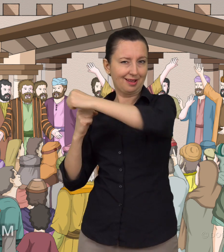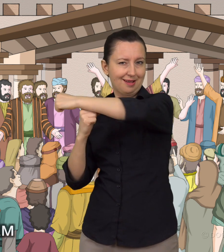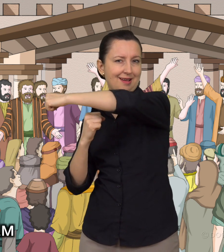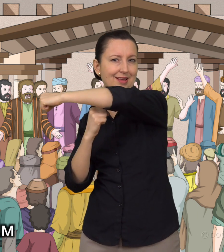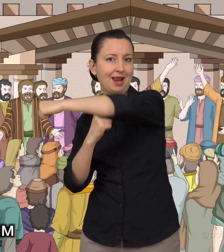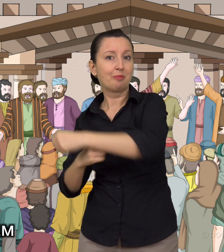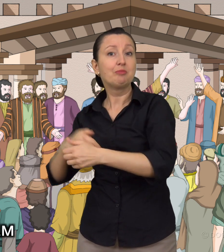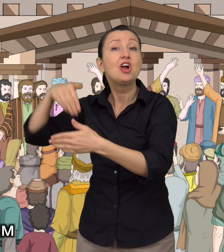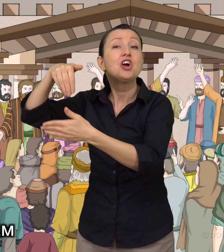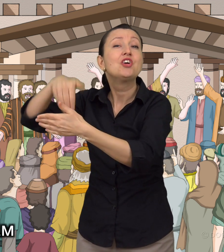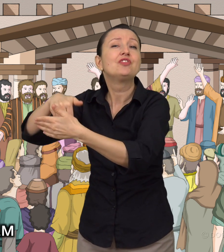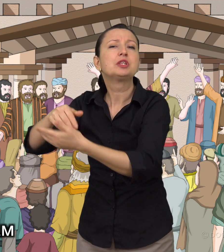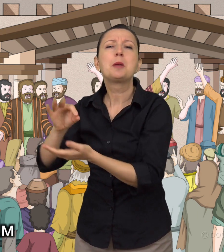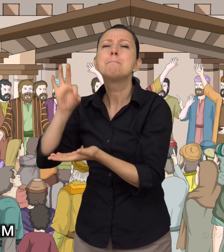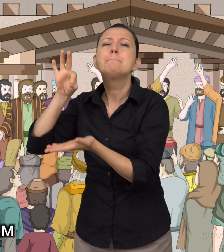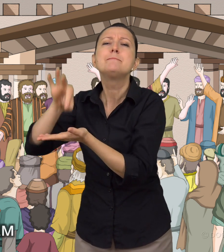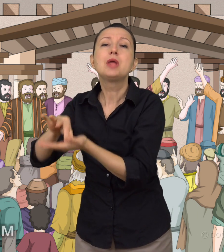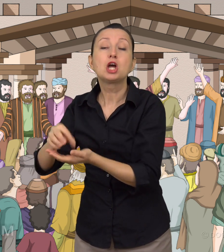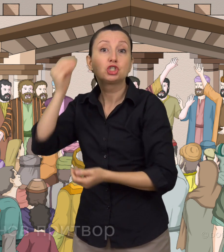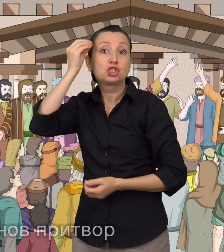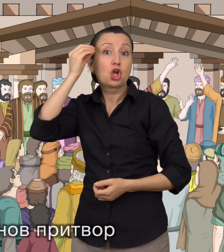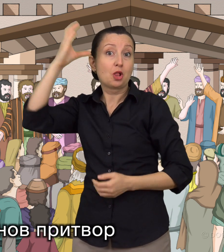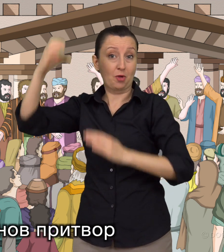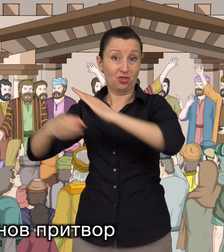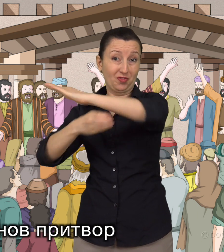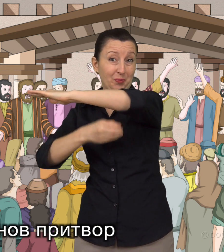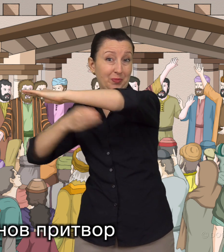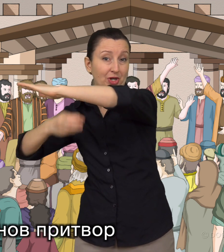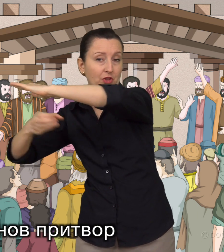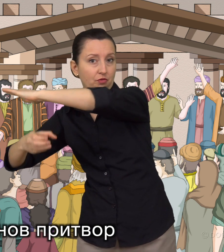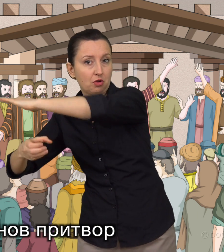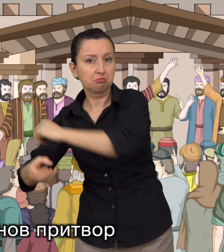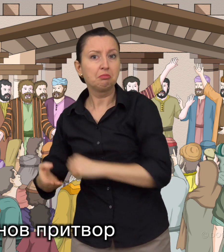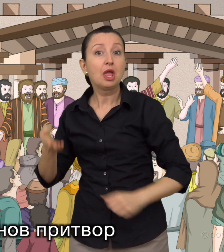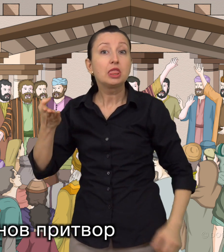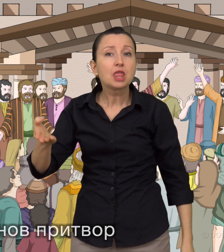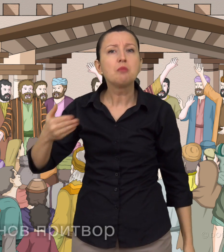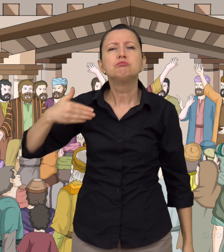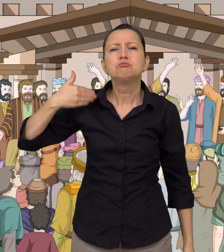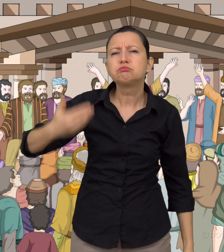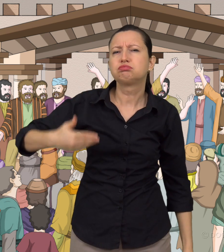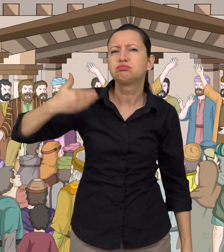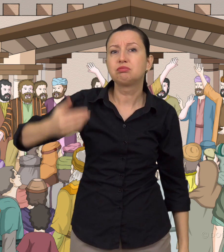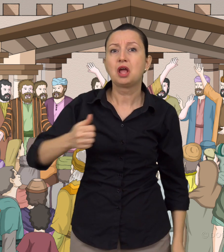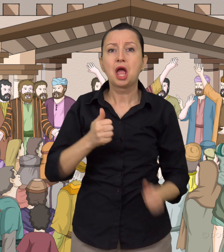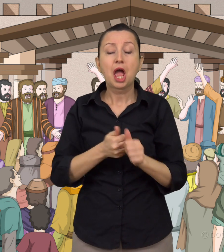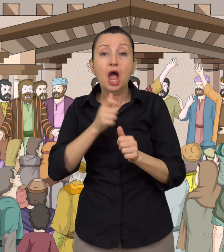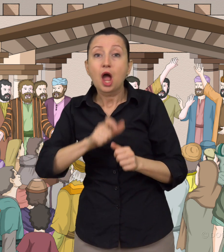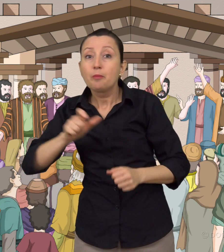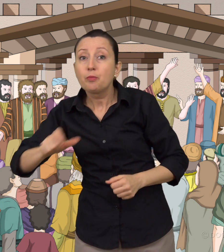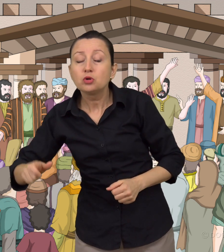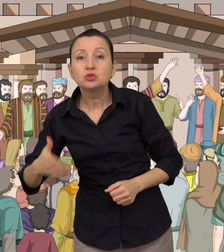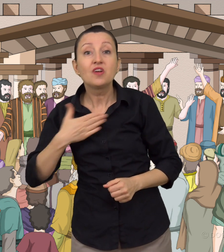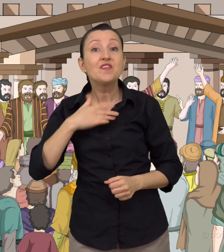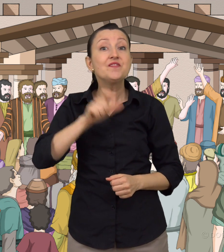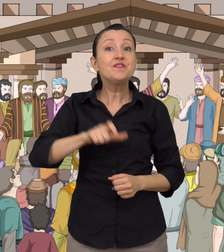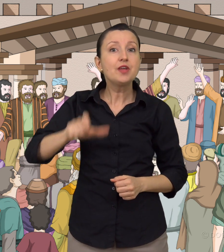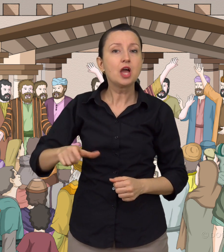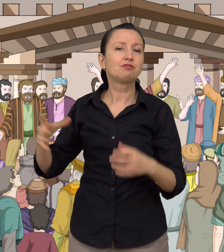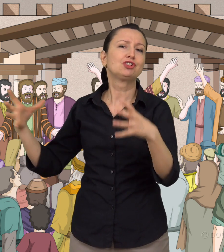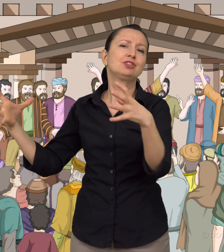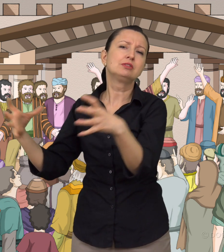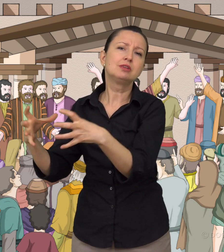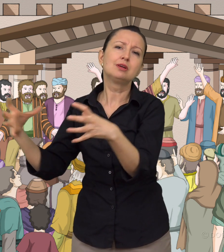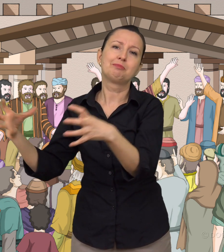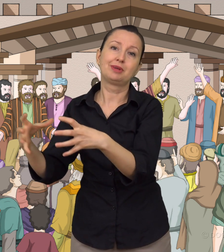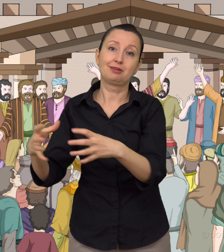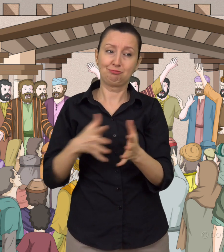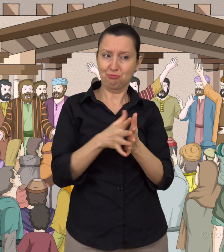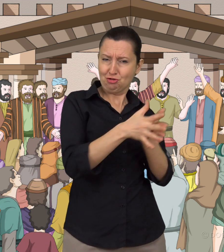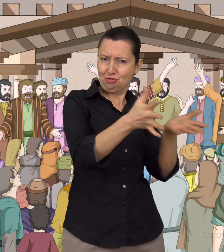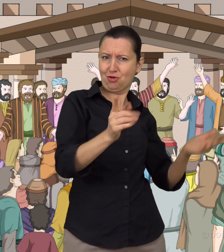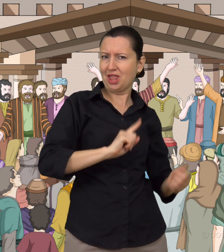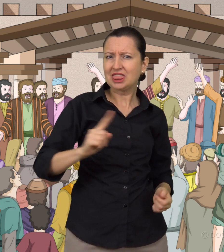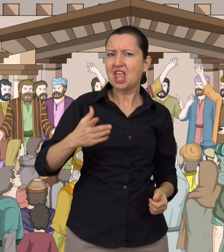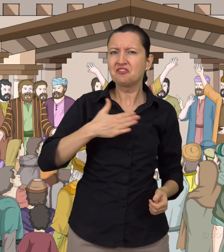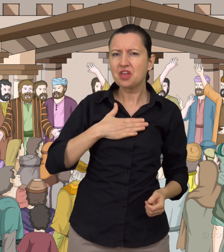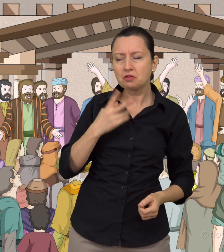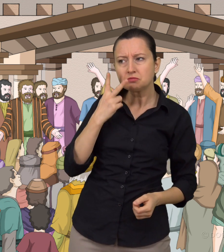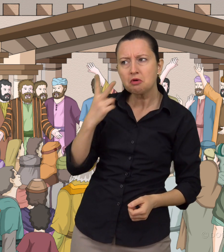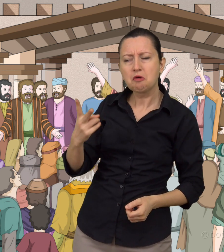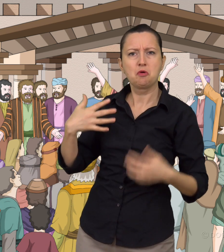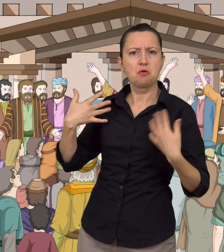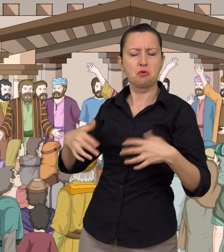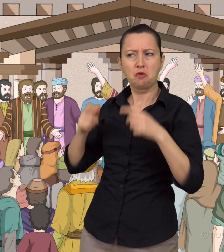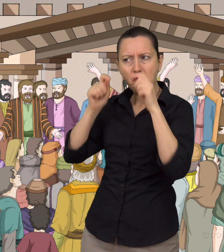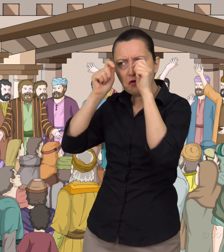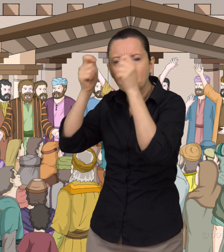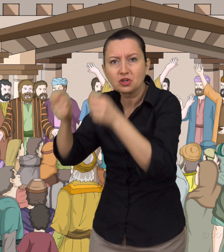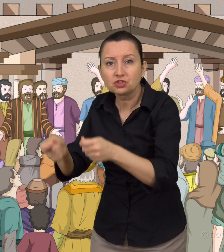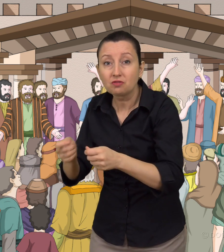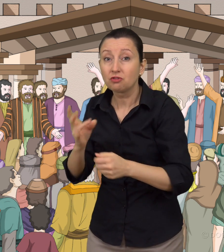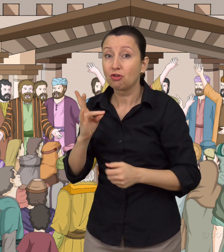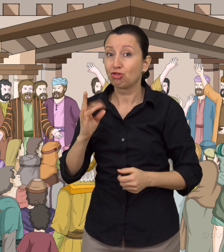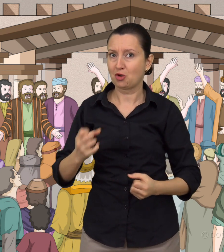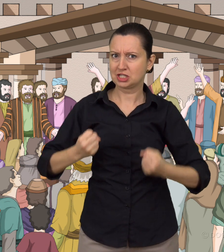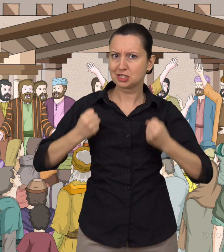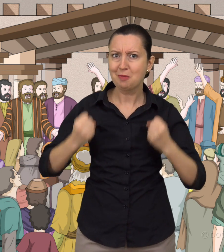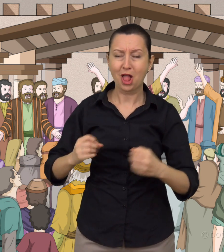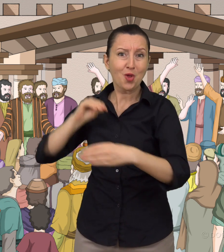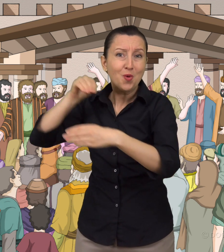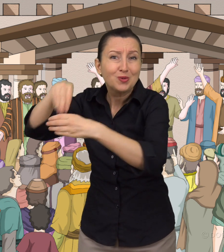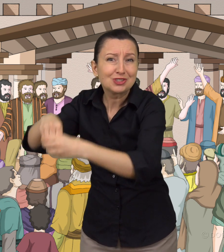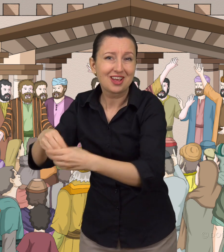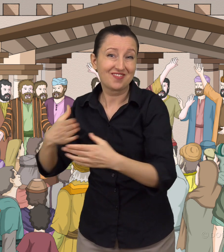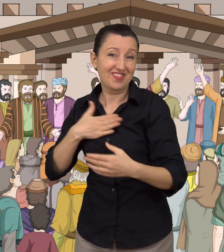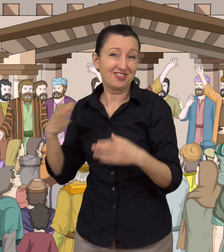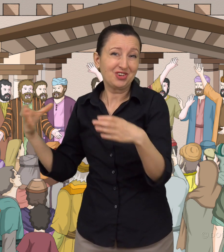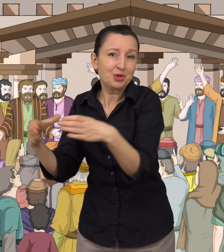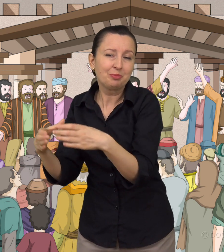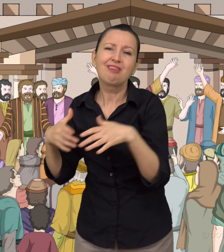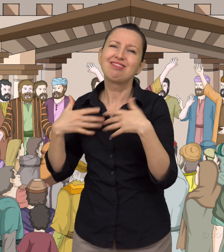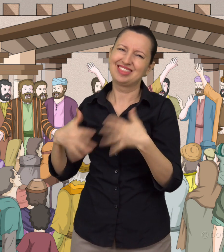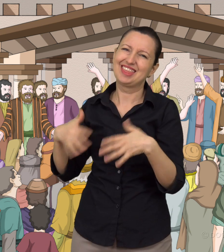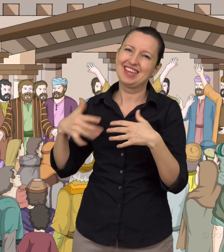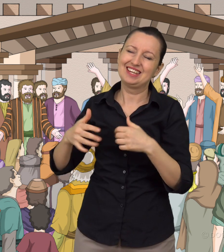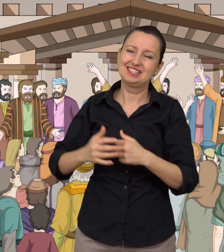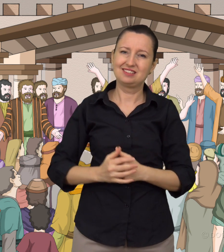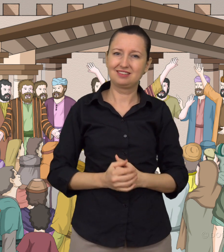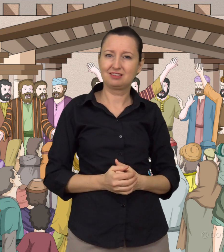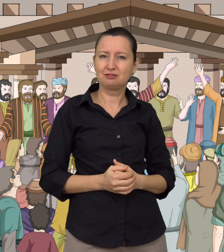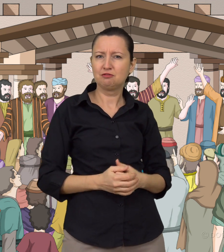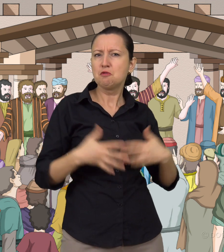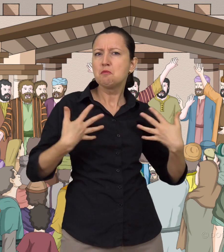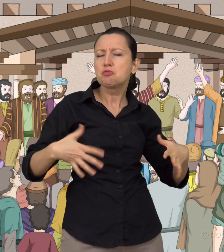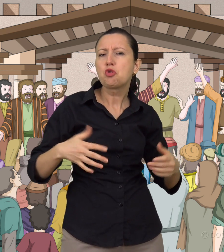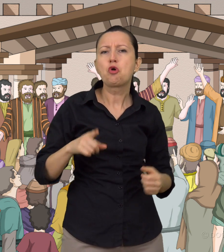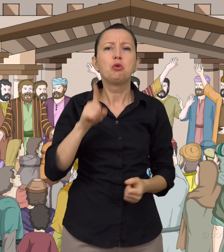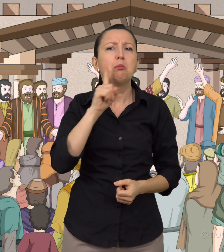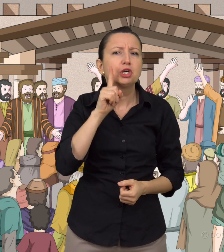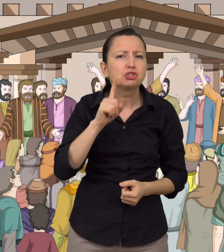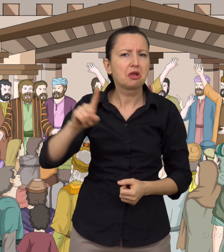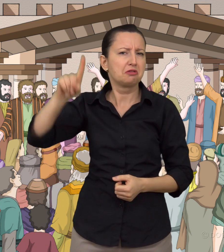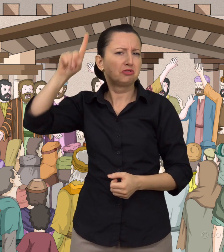Although the people regarded them highly, no one else dared to join them.